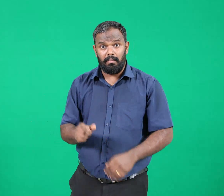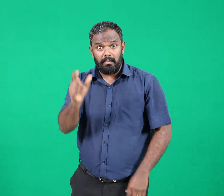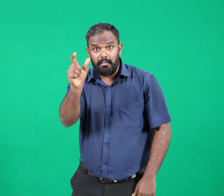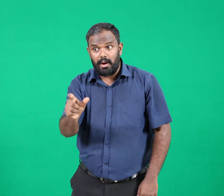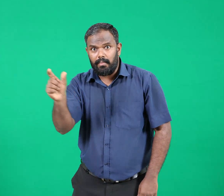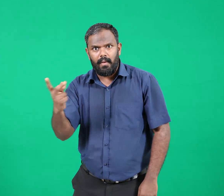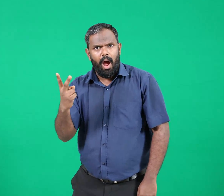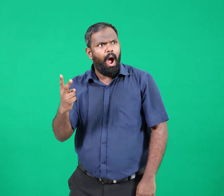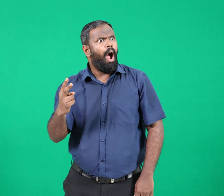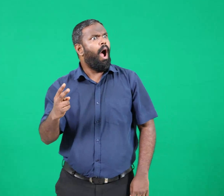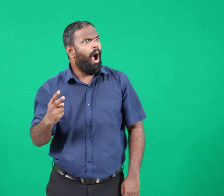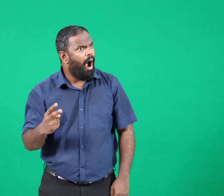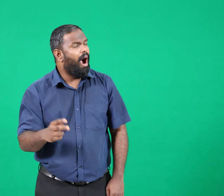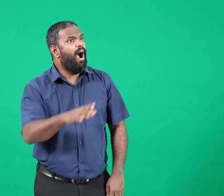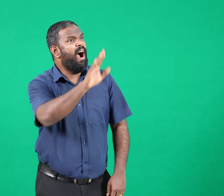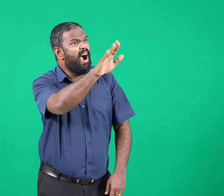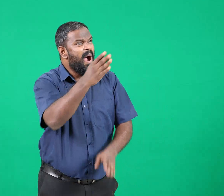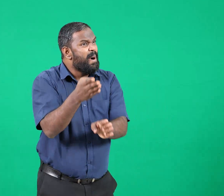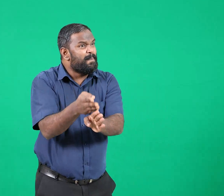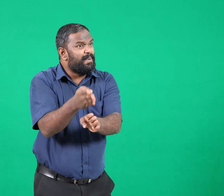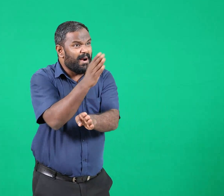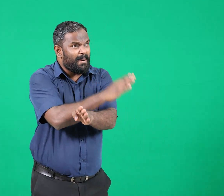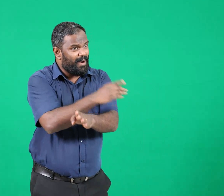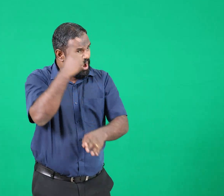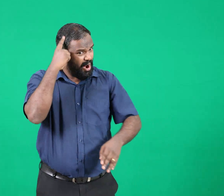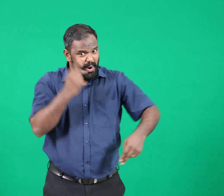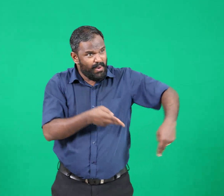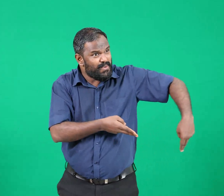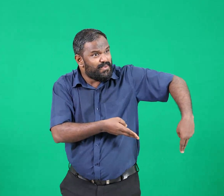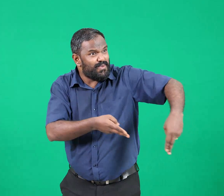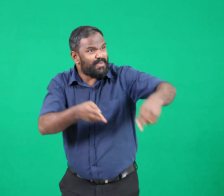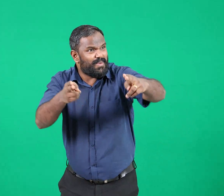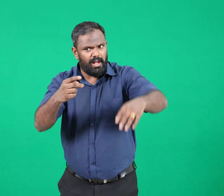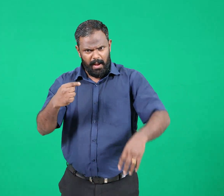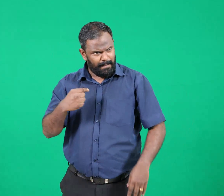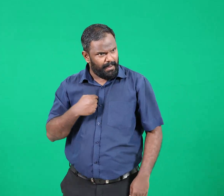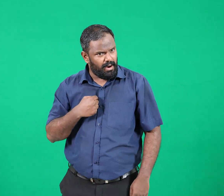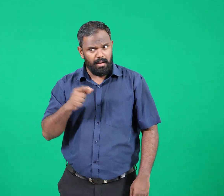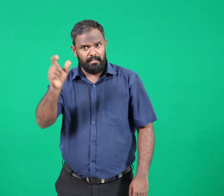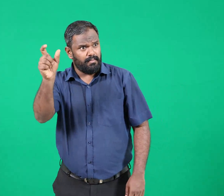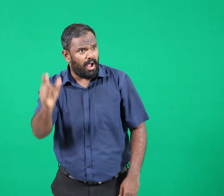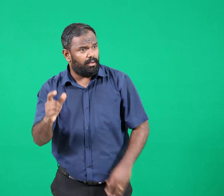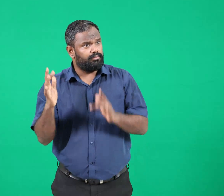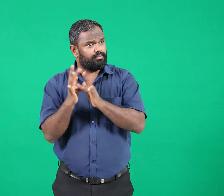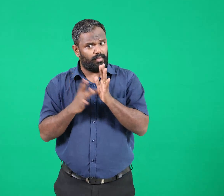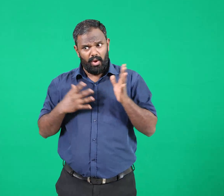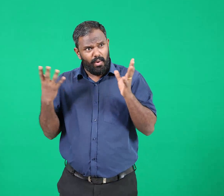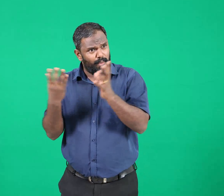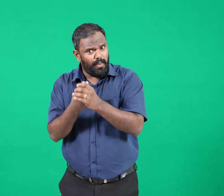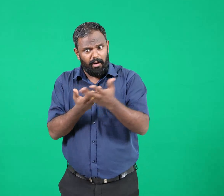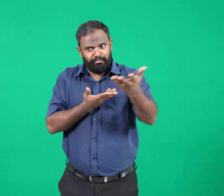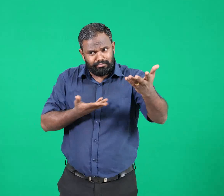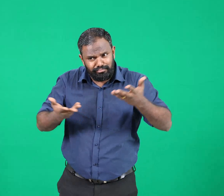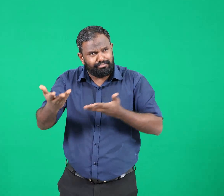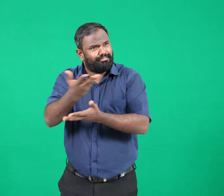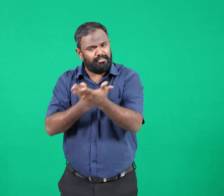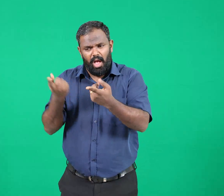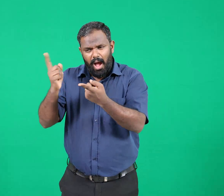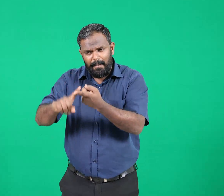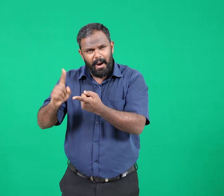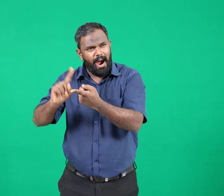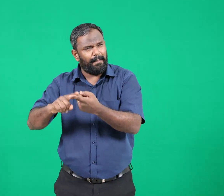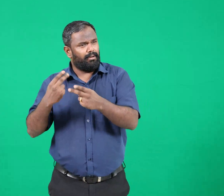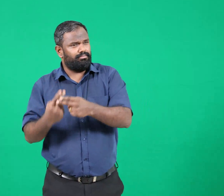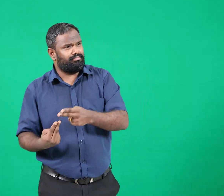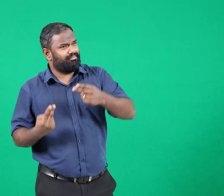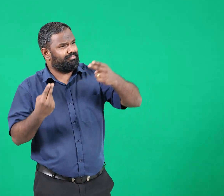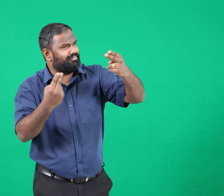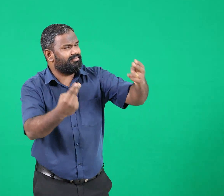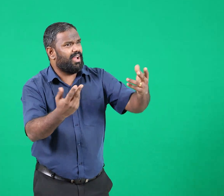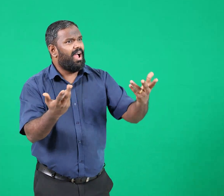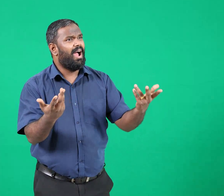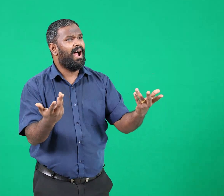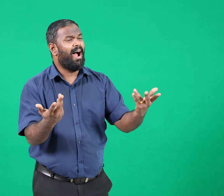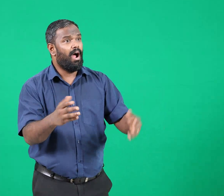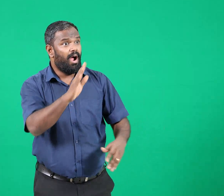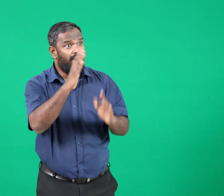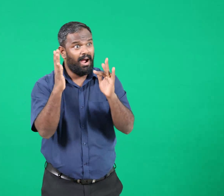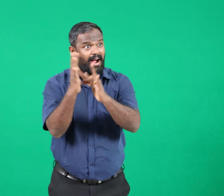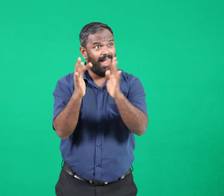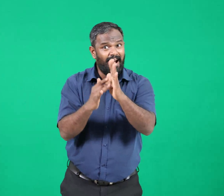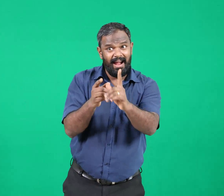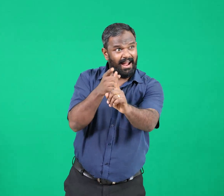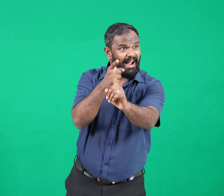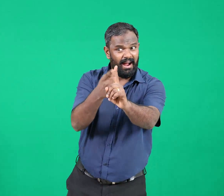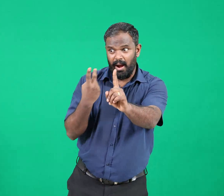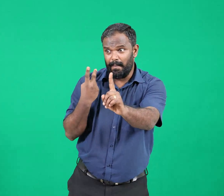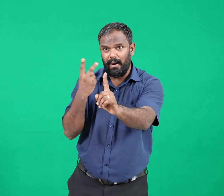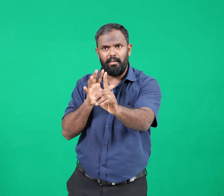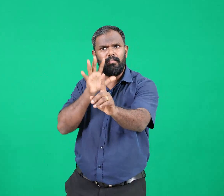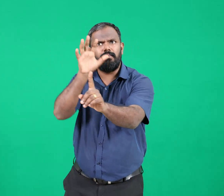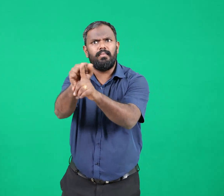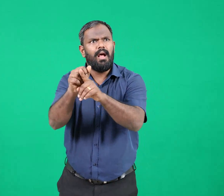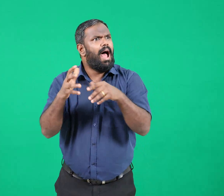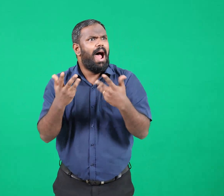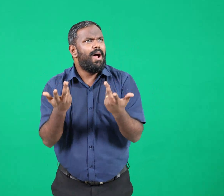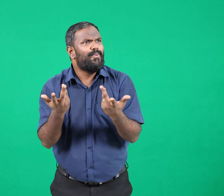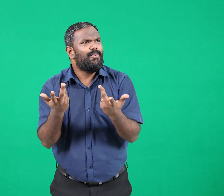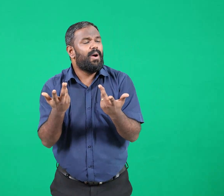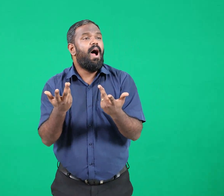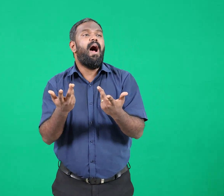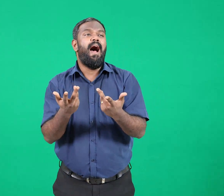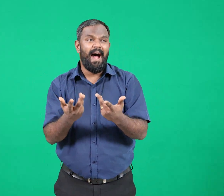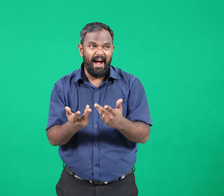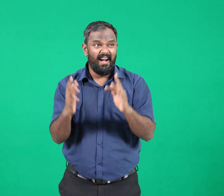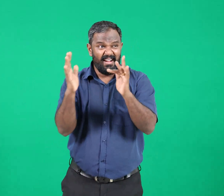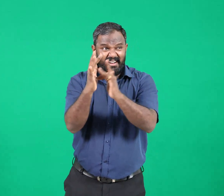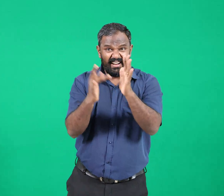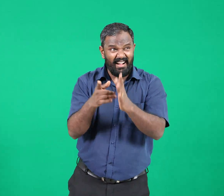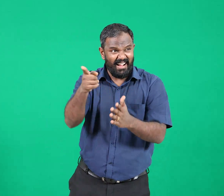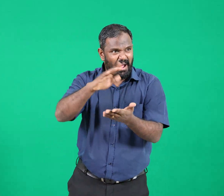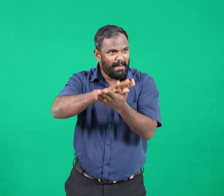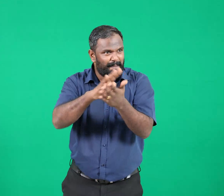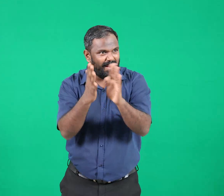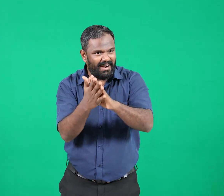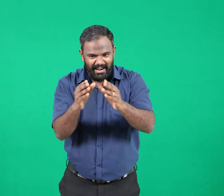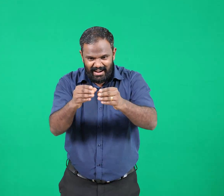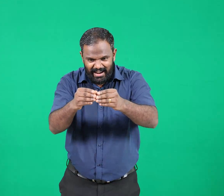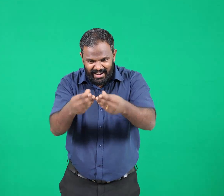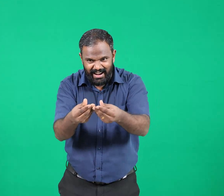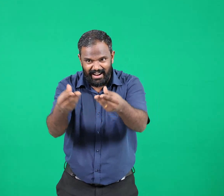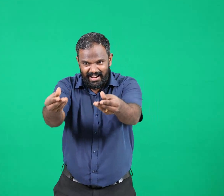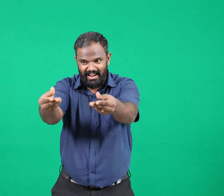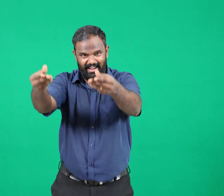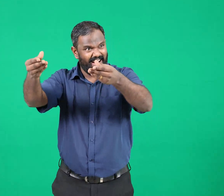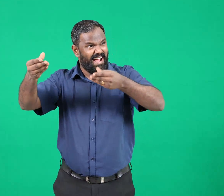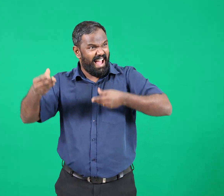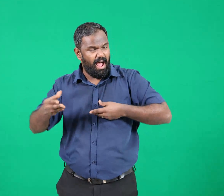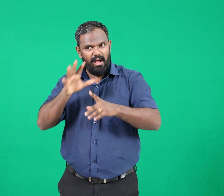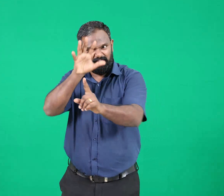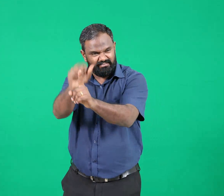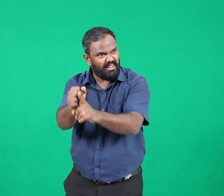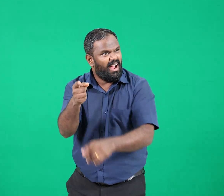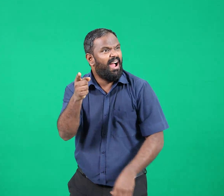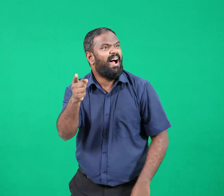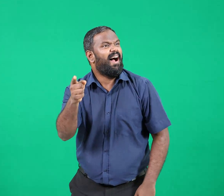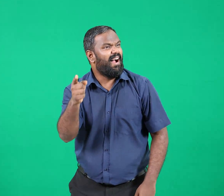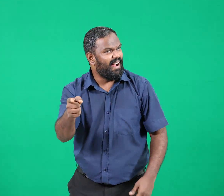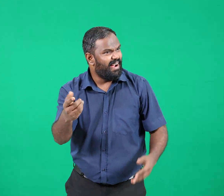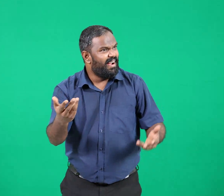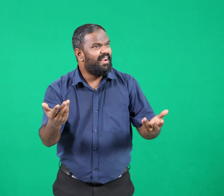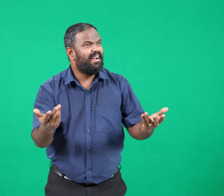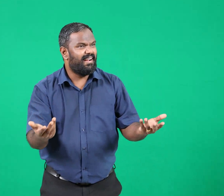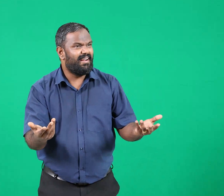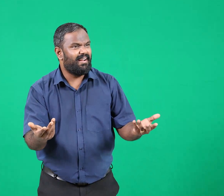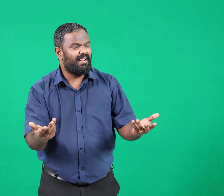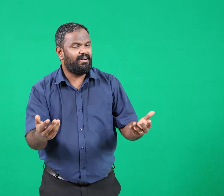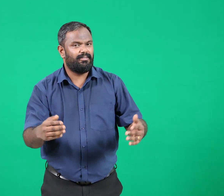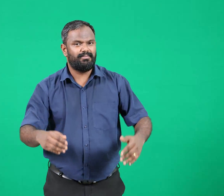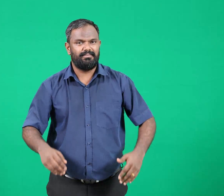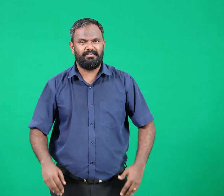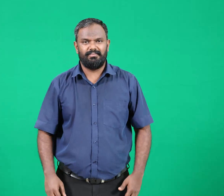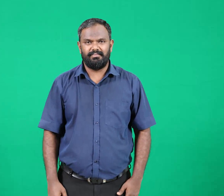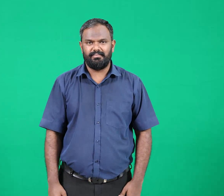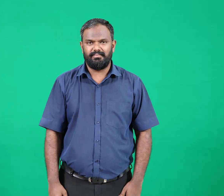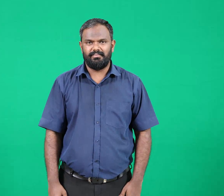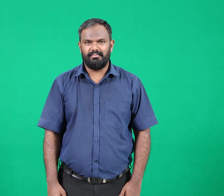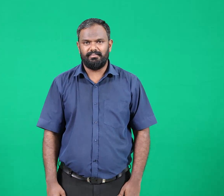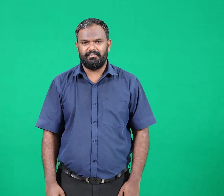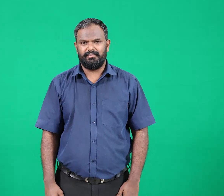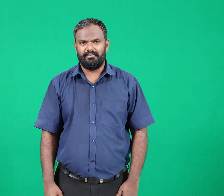Then the two told what had happened on the road, and how they had recognized Jesus in the breaking of the bread.